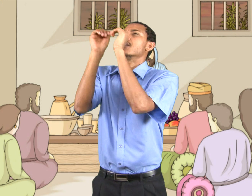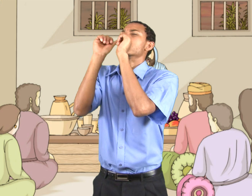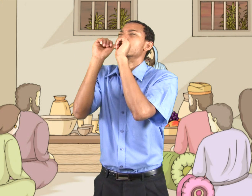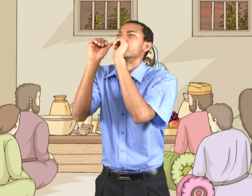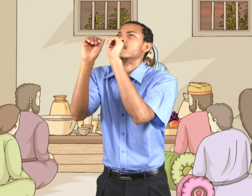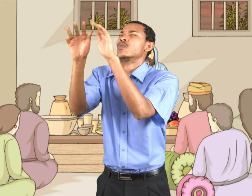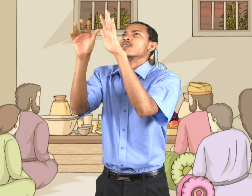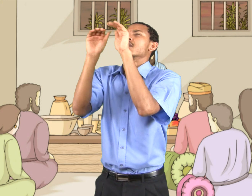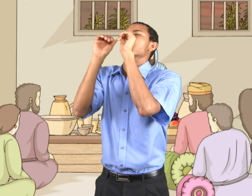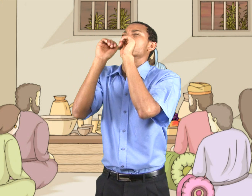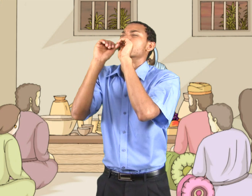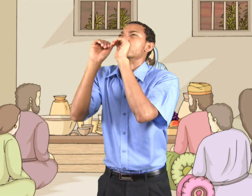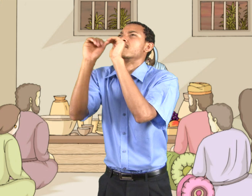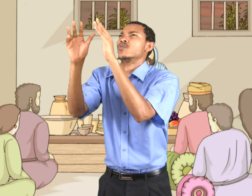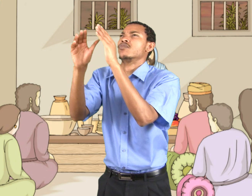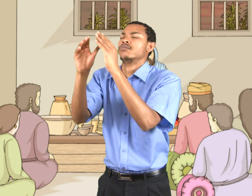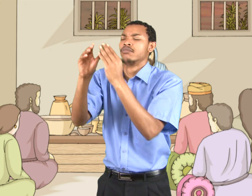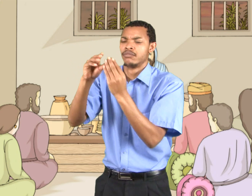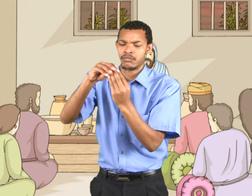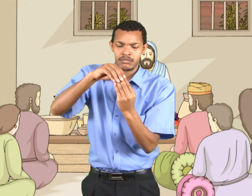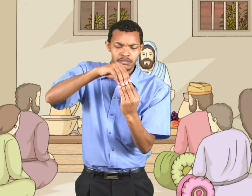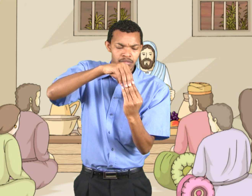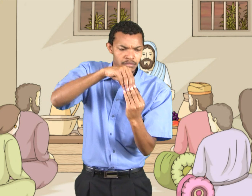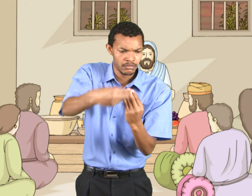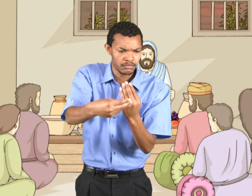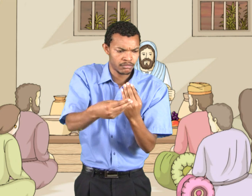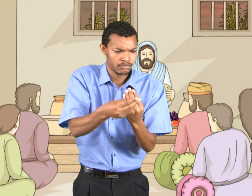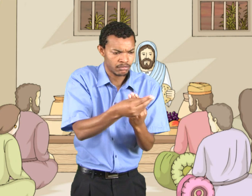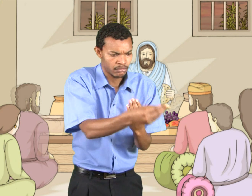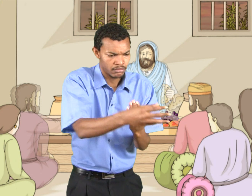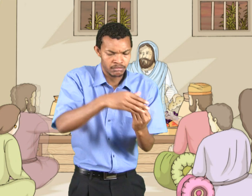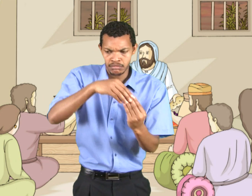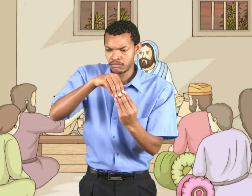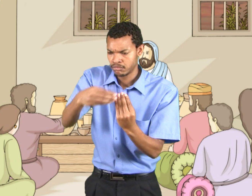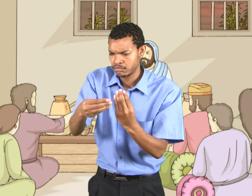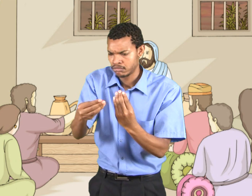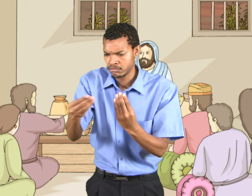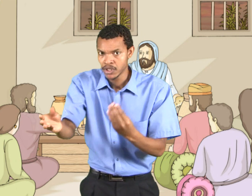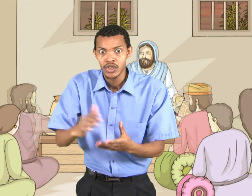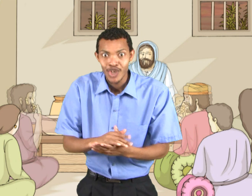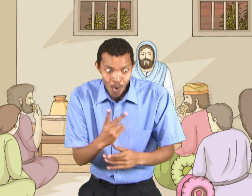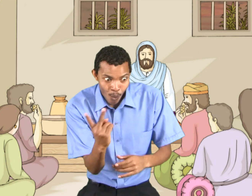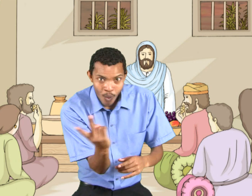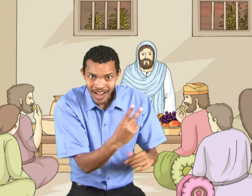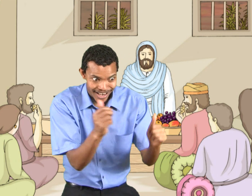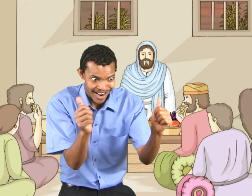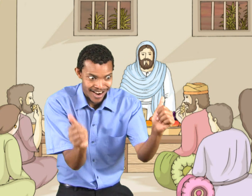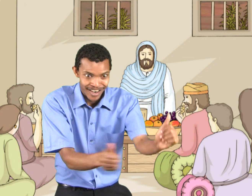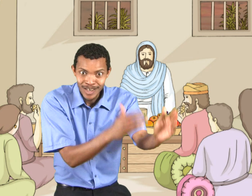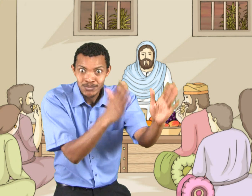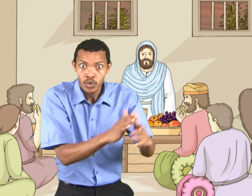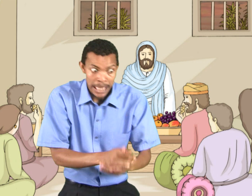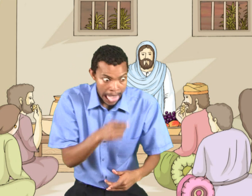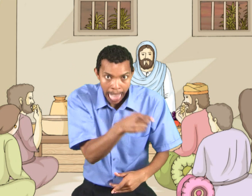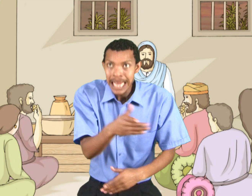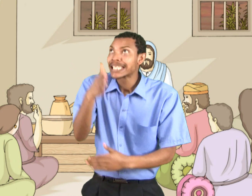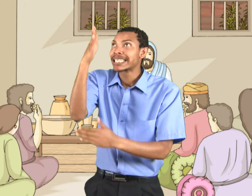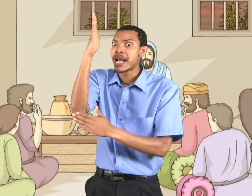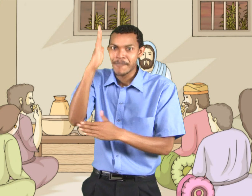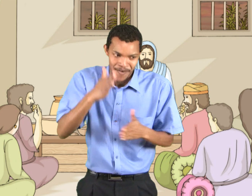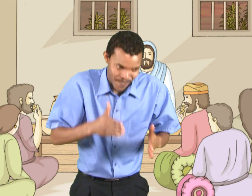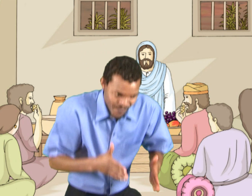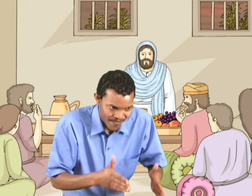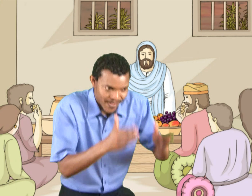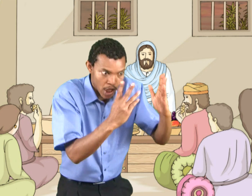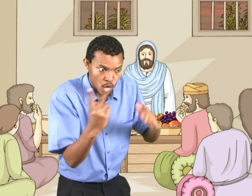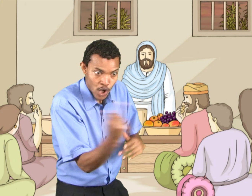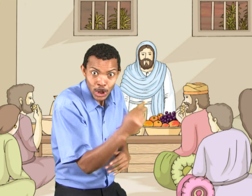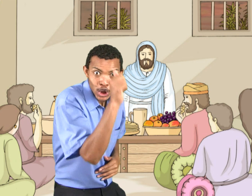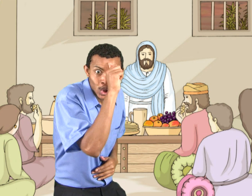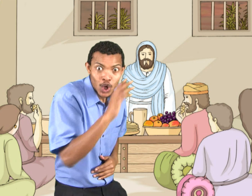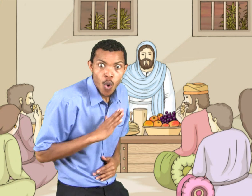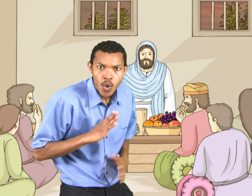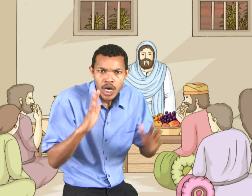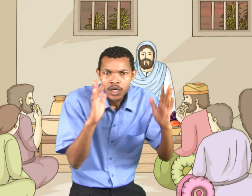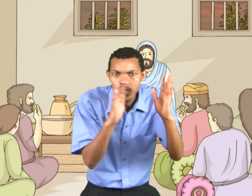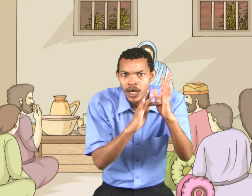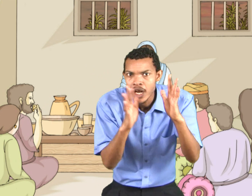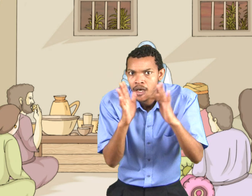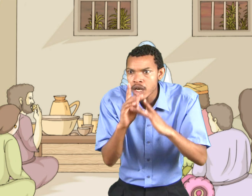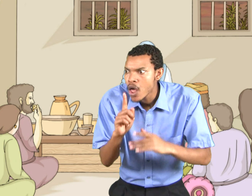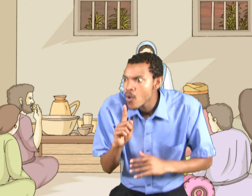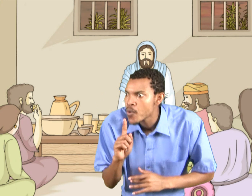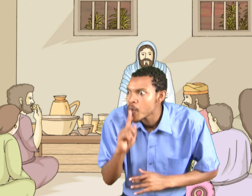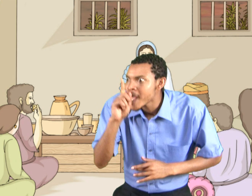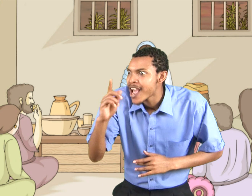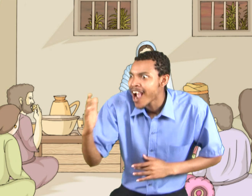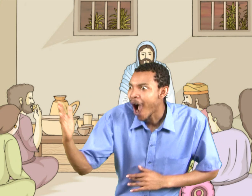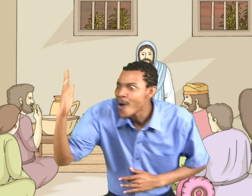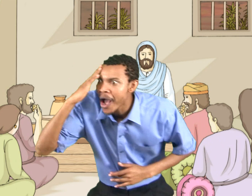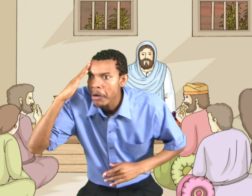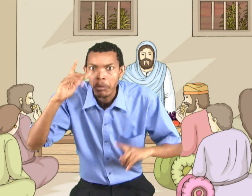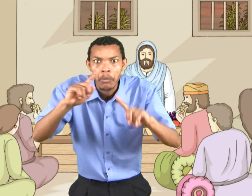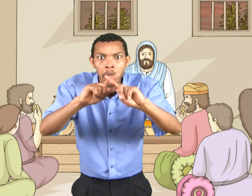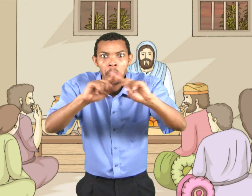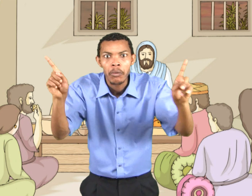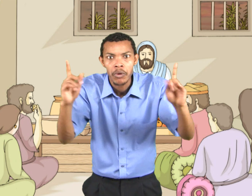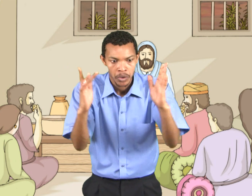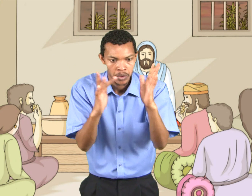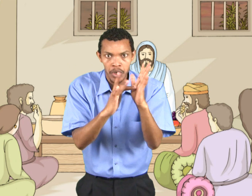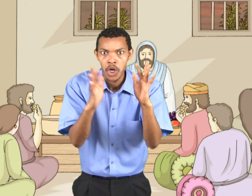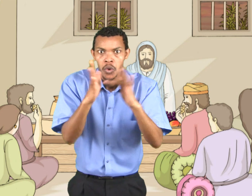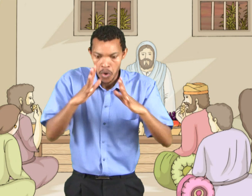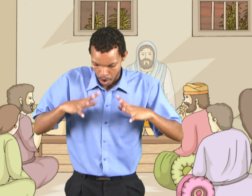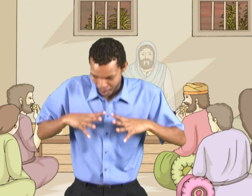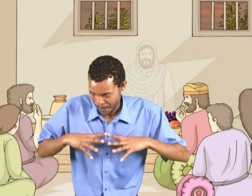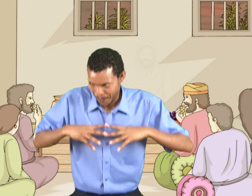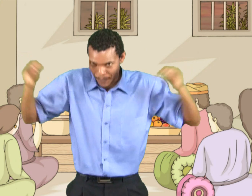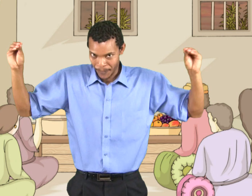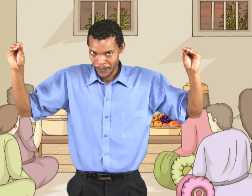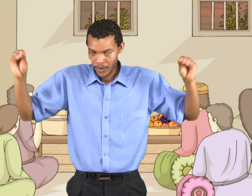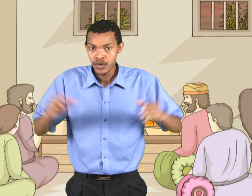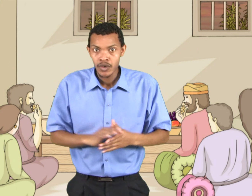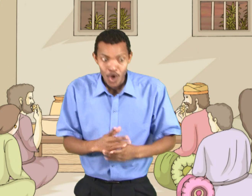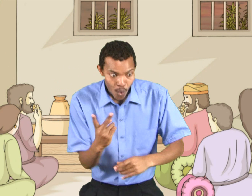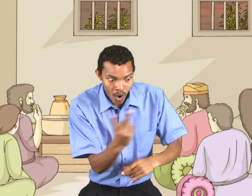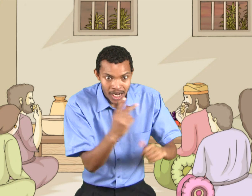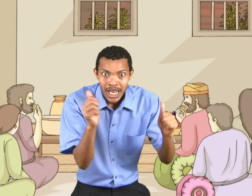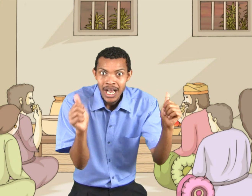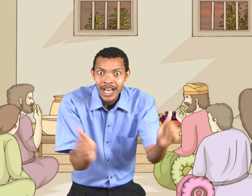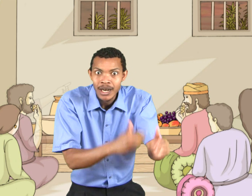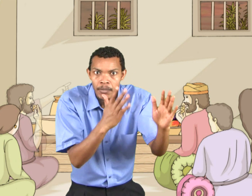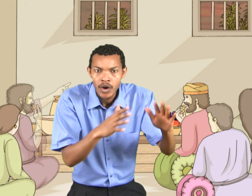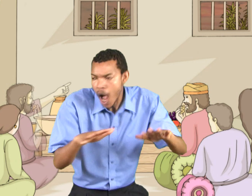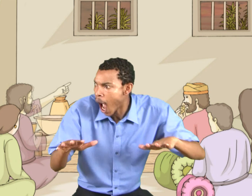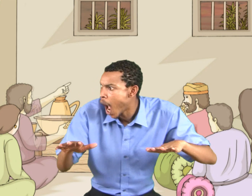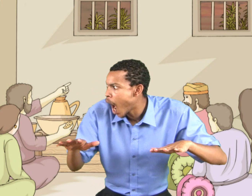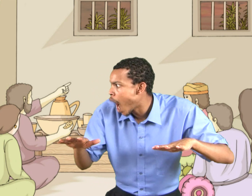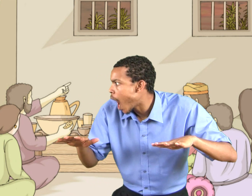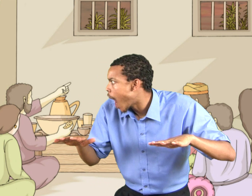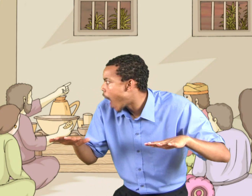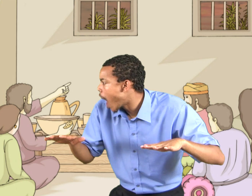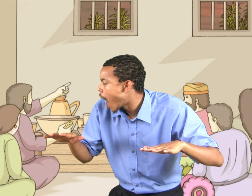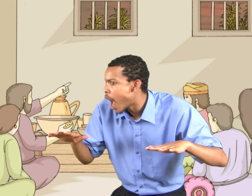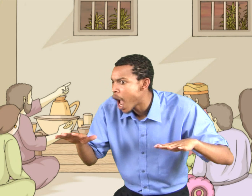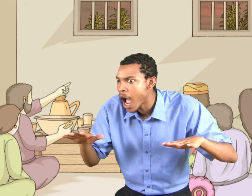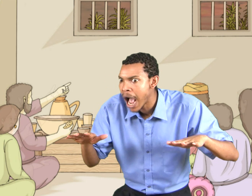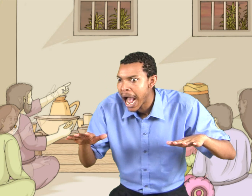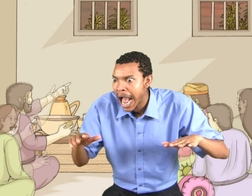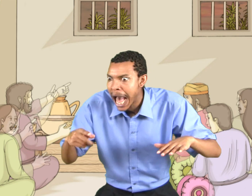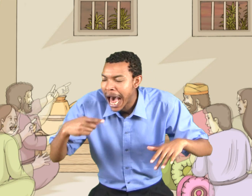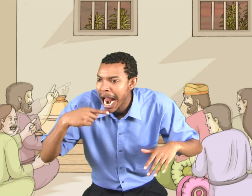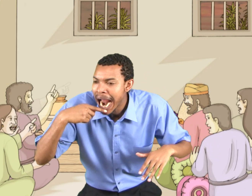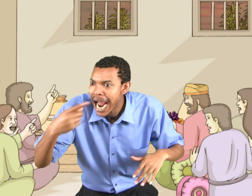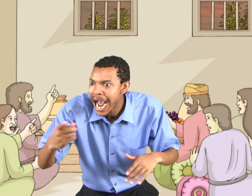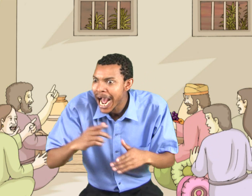Then their eyes were opened and they recognized Jesus—and He disappeared from their sight.